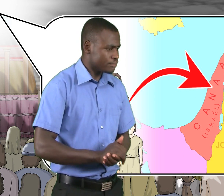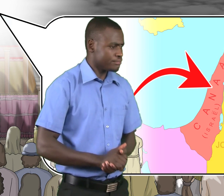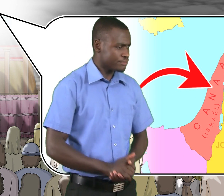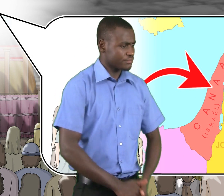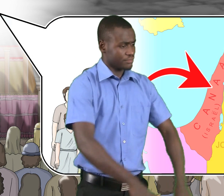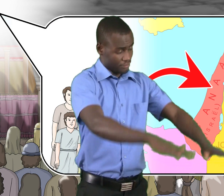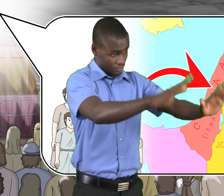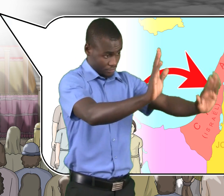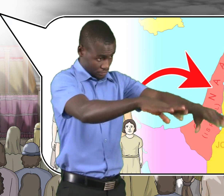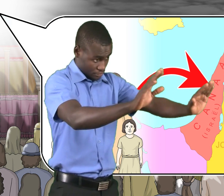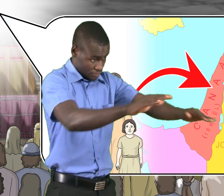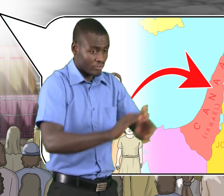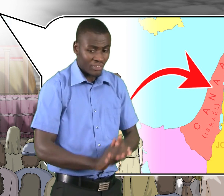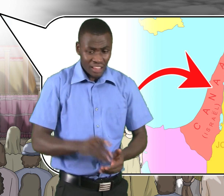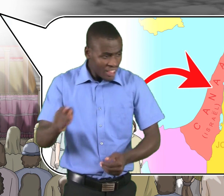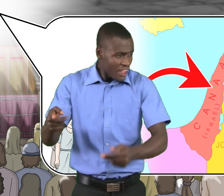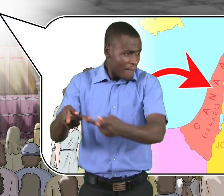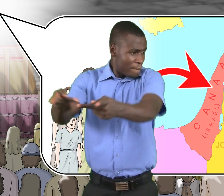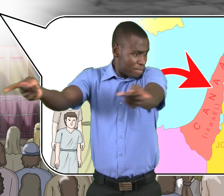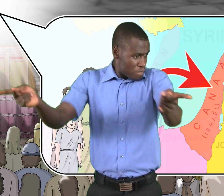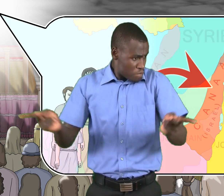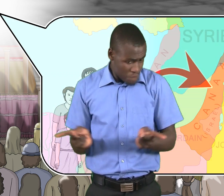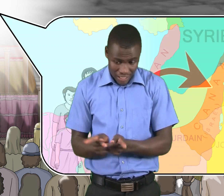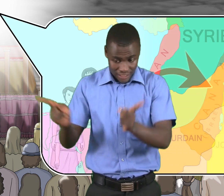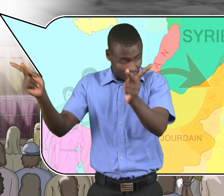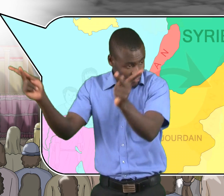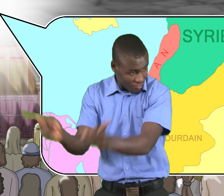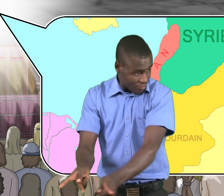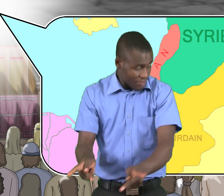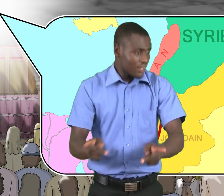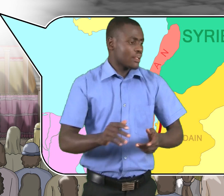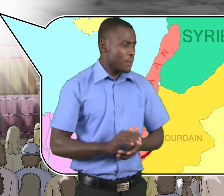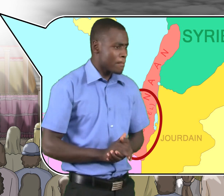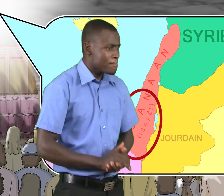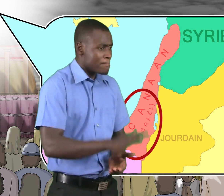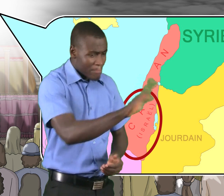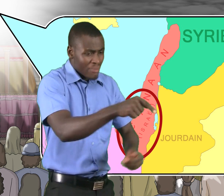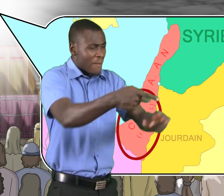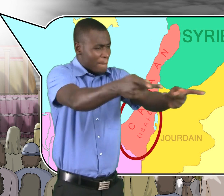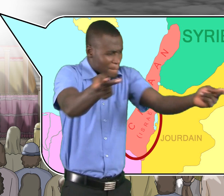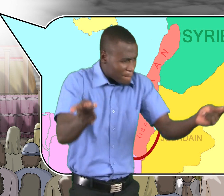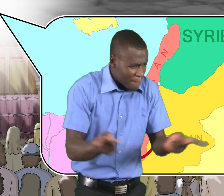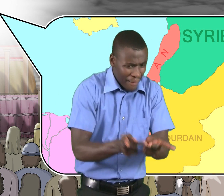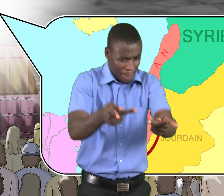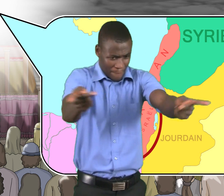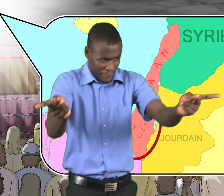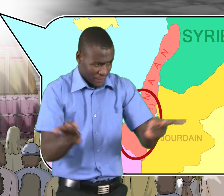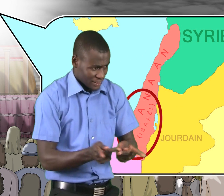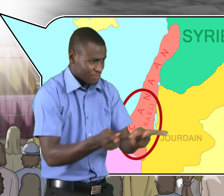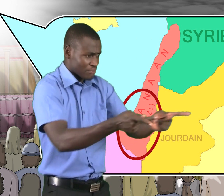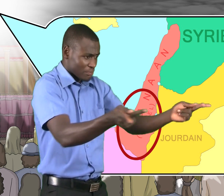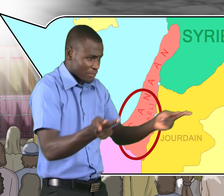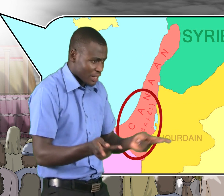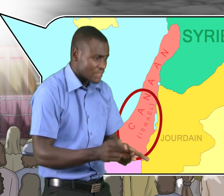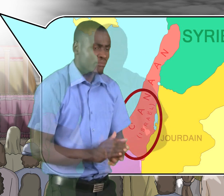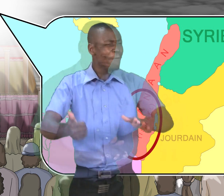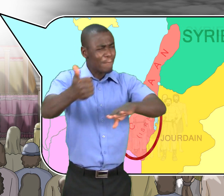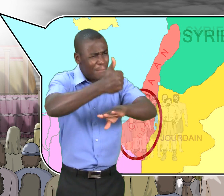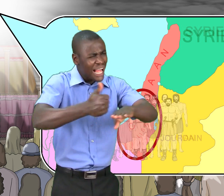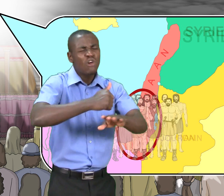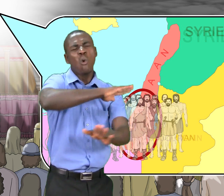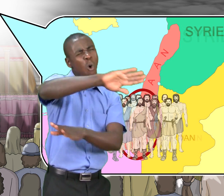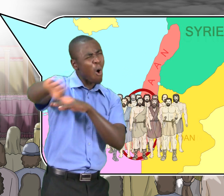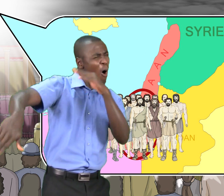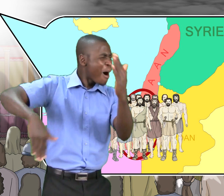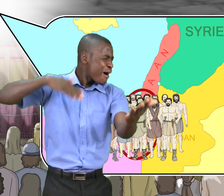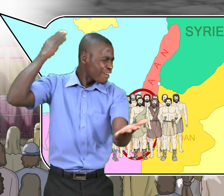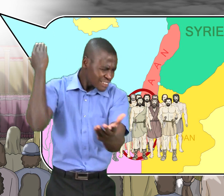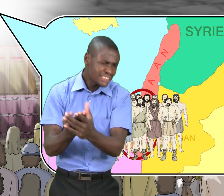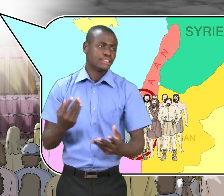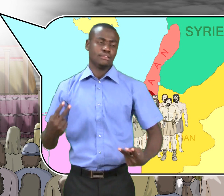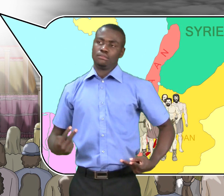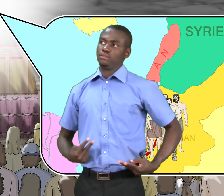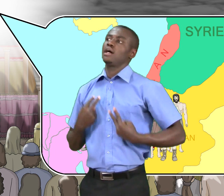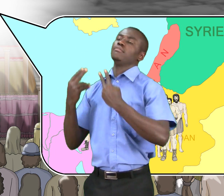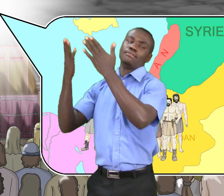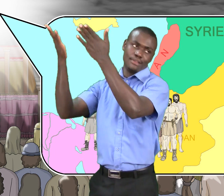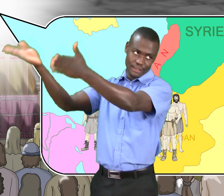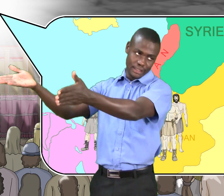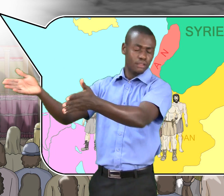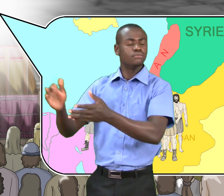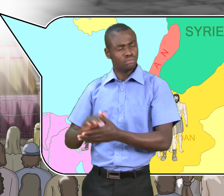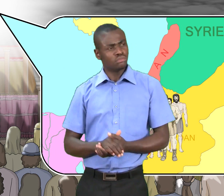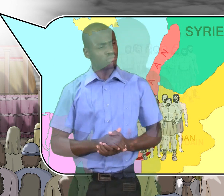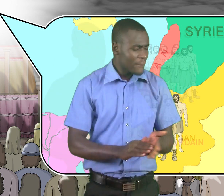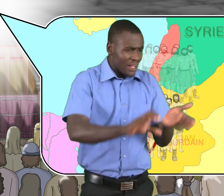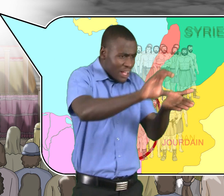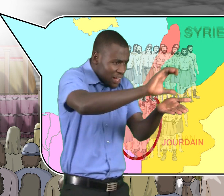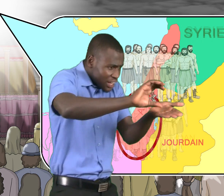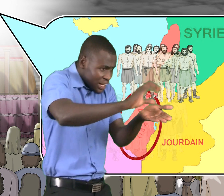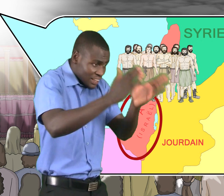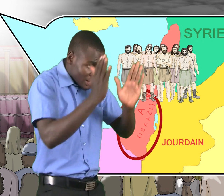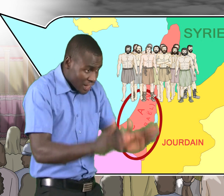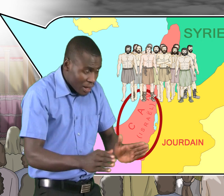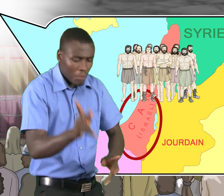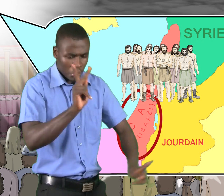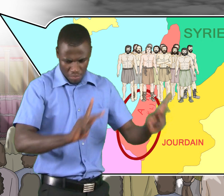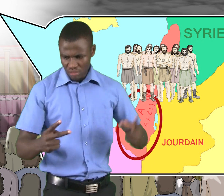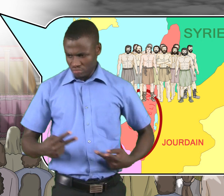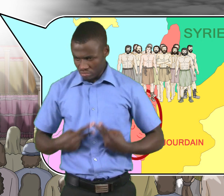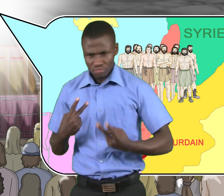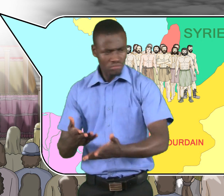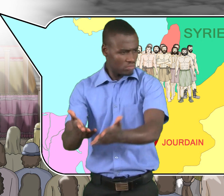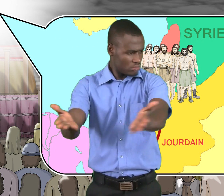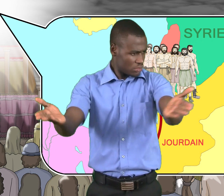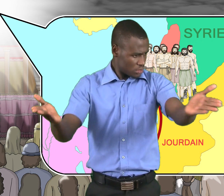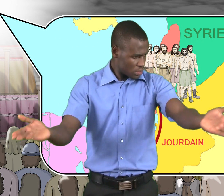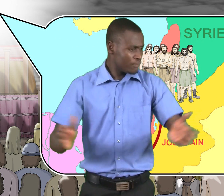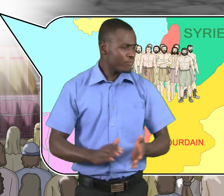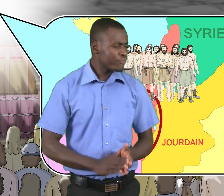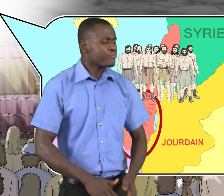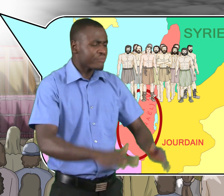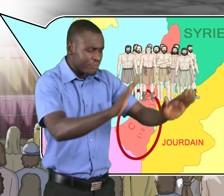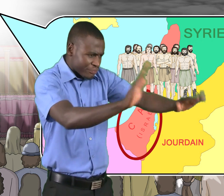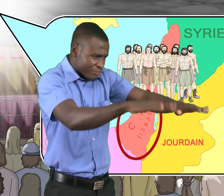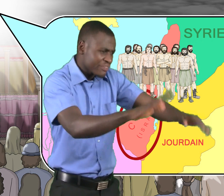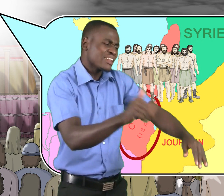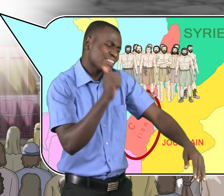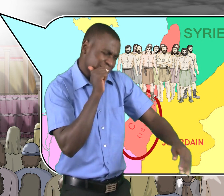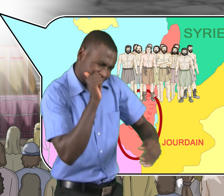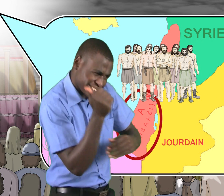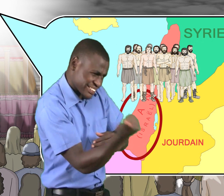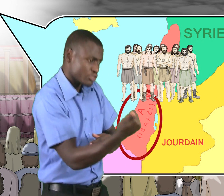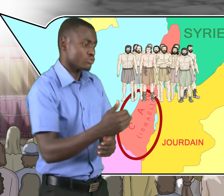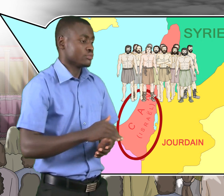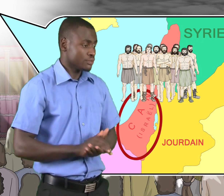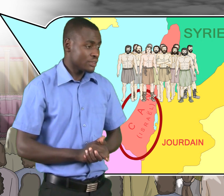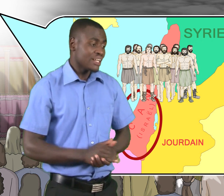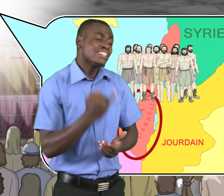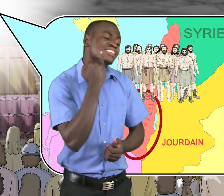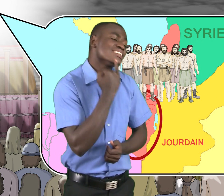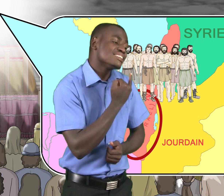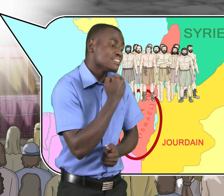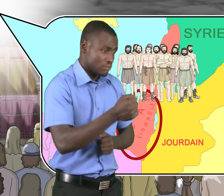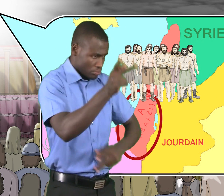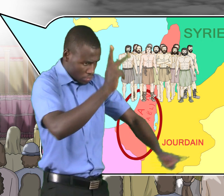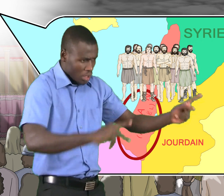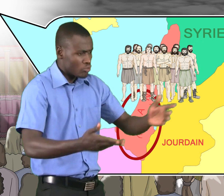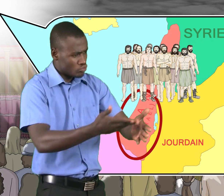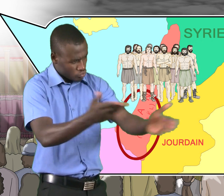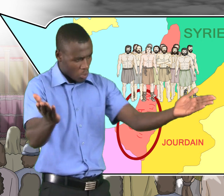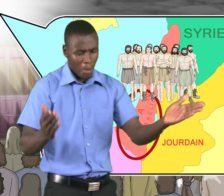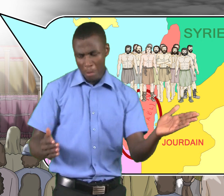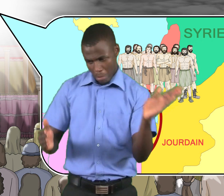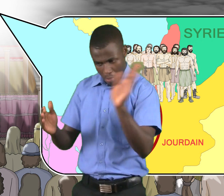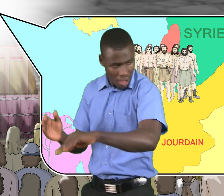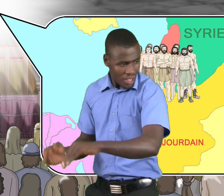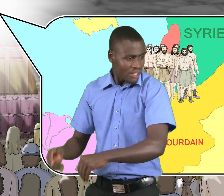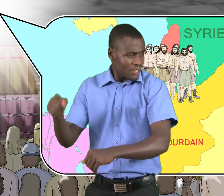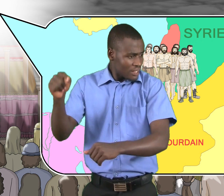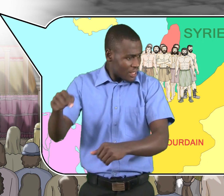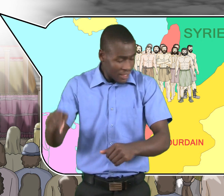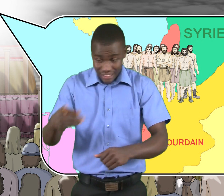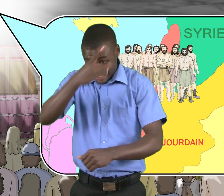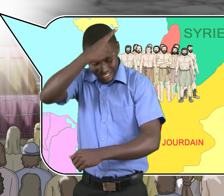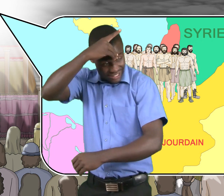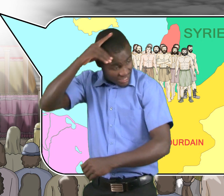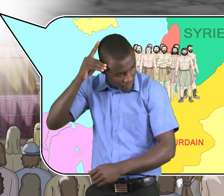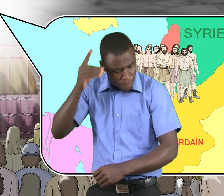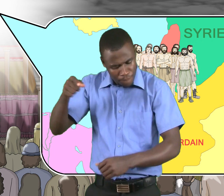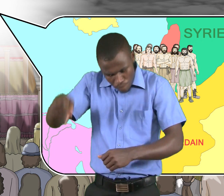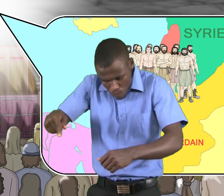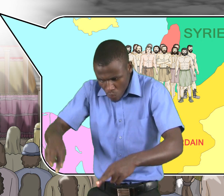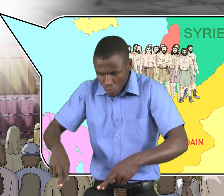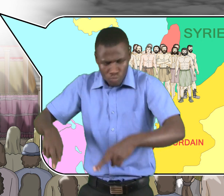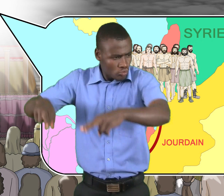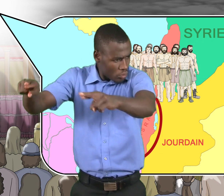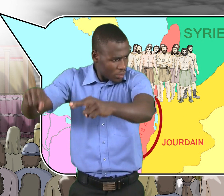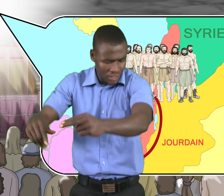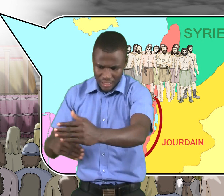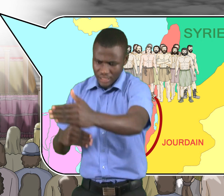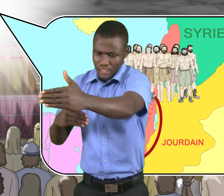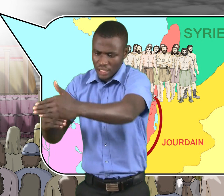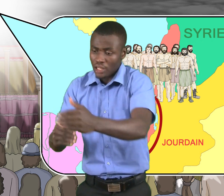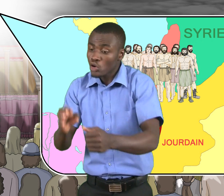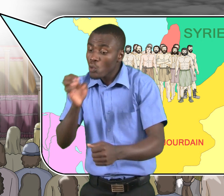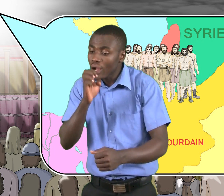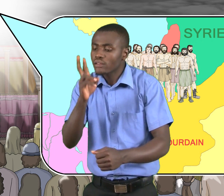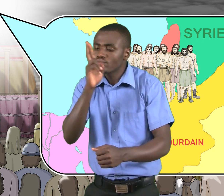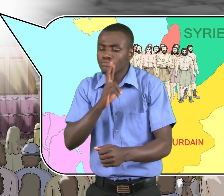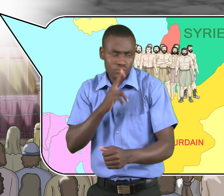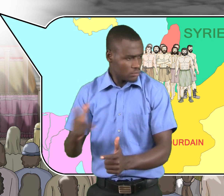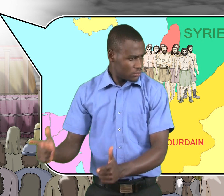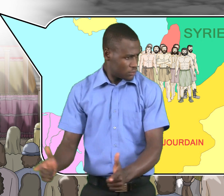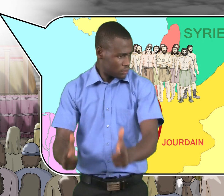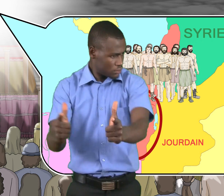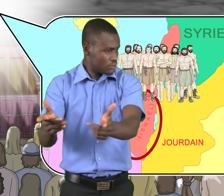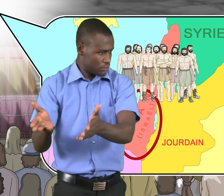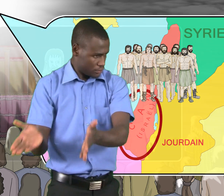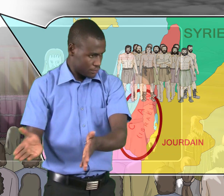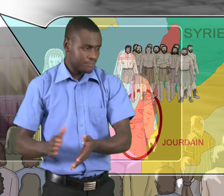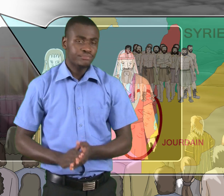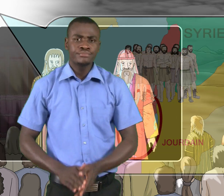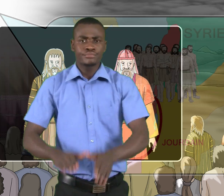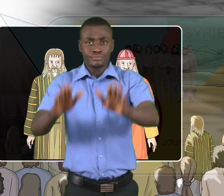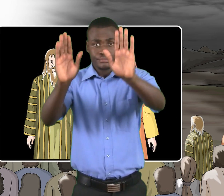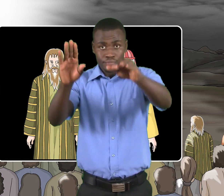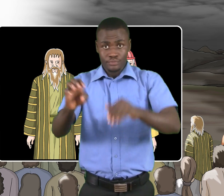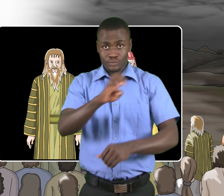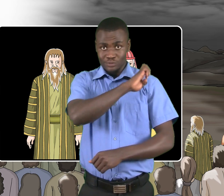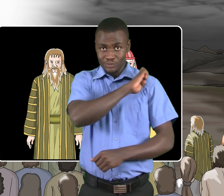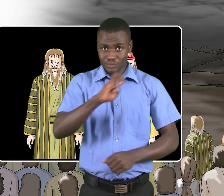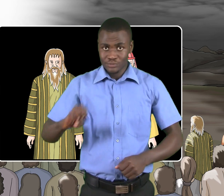Now since the Amalekites and Canaanites are living in the valleys, turn back tomorrow and head for the wilderness along the route to the Red Sea.”